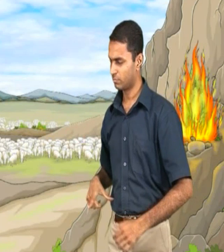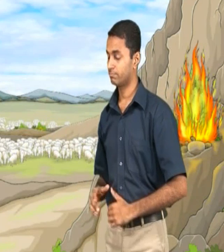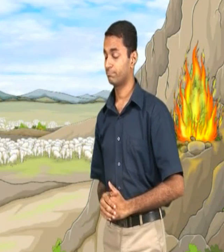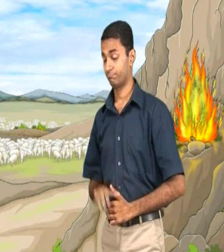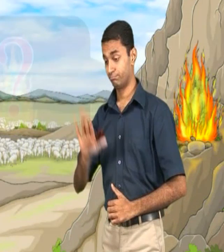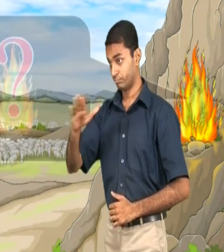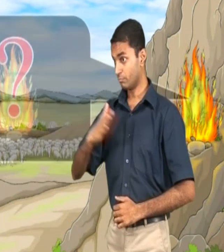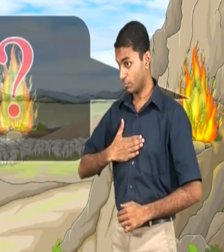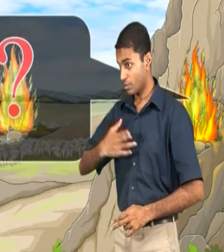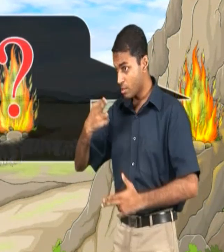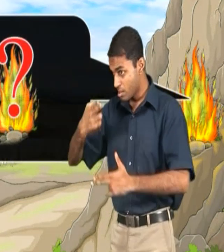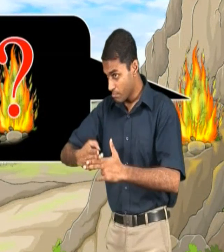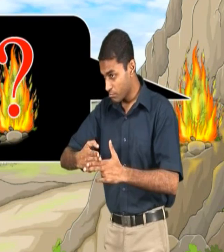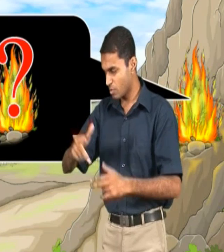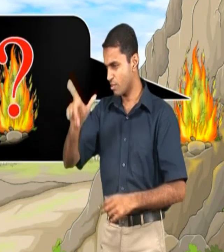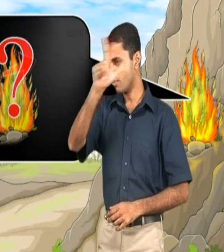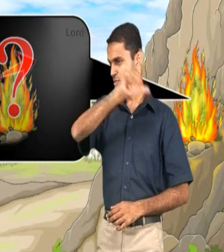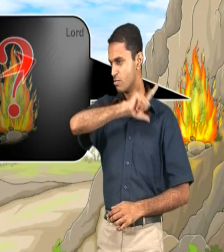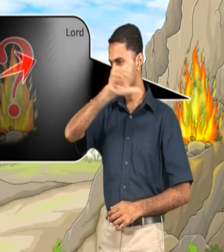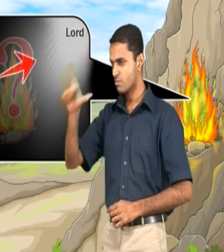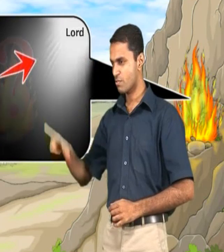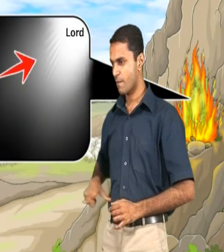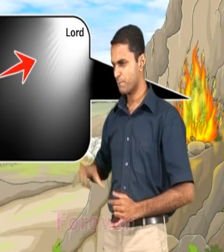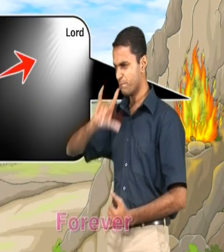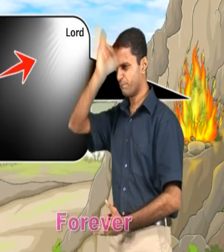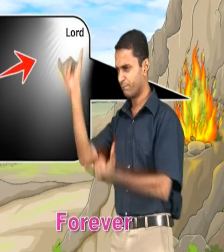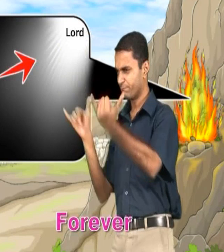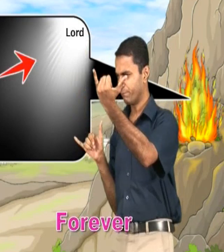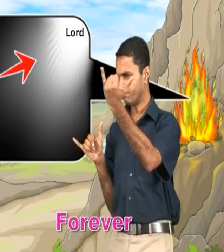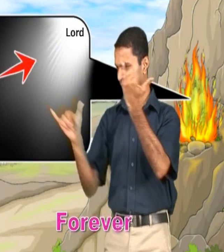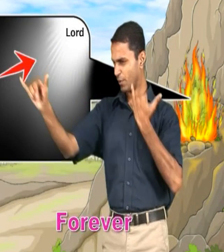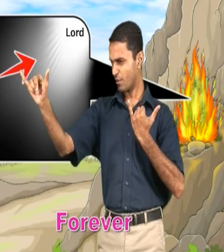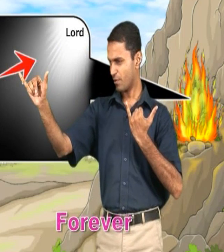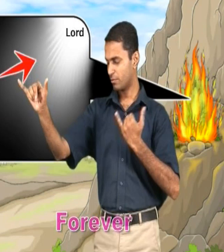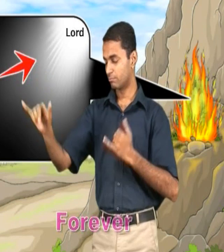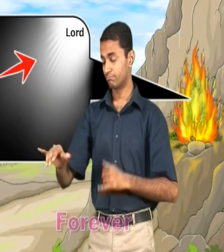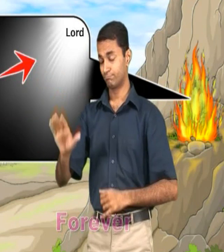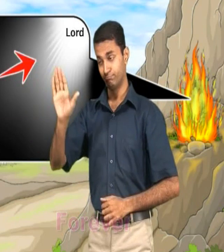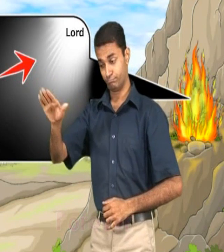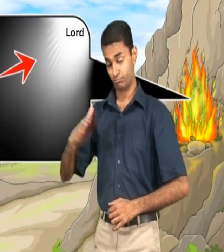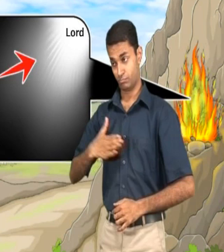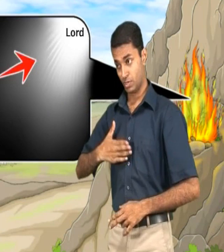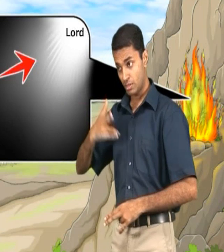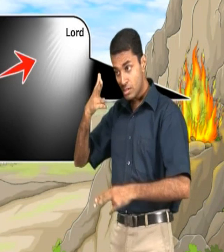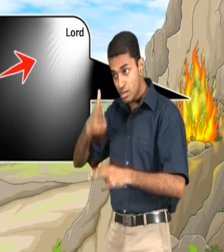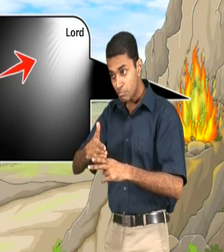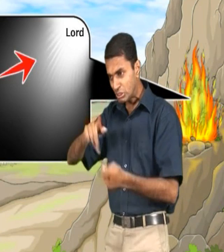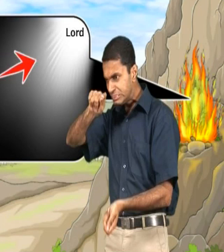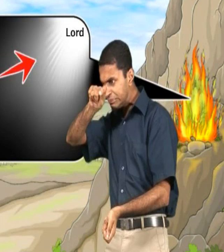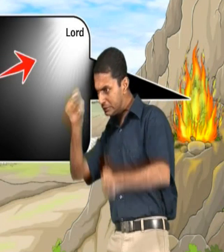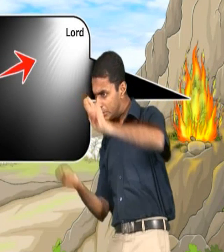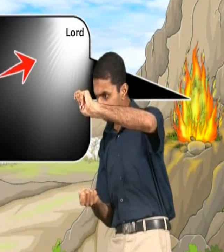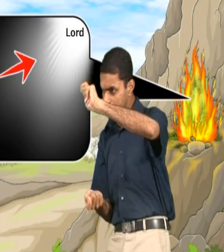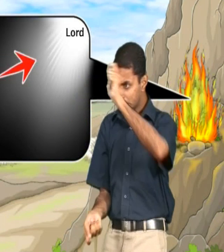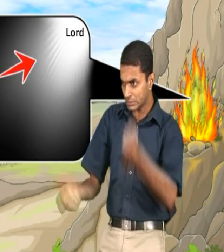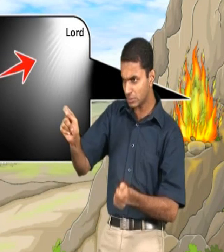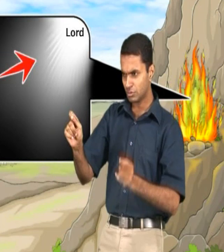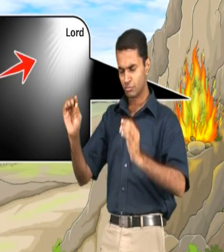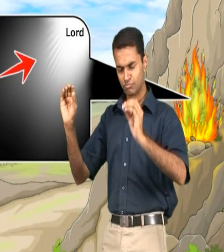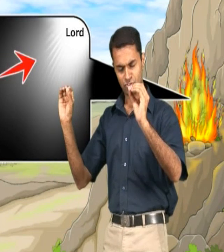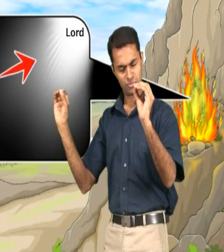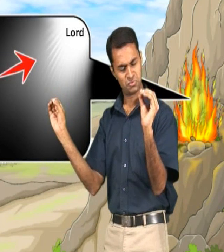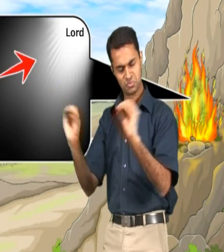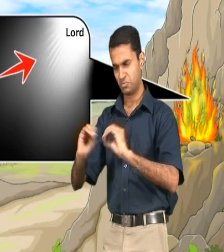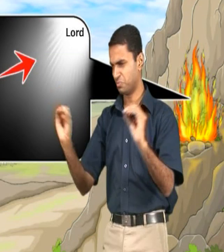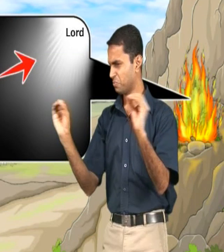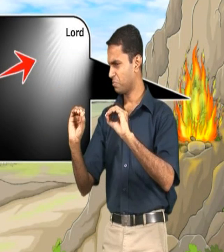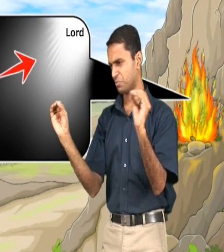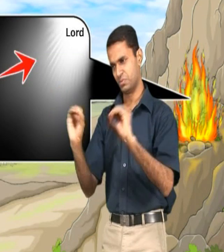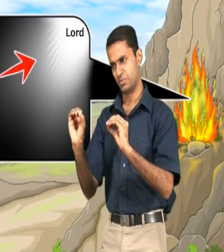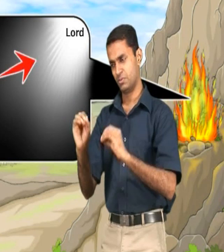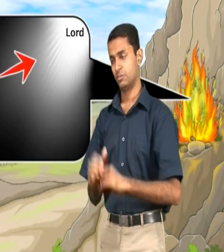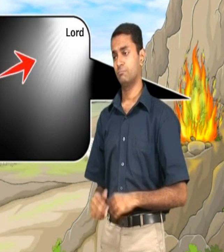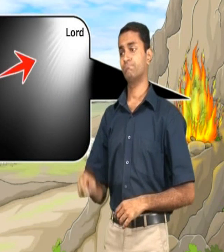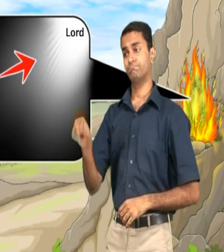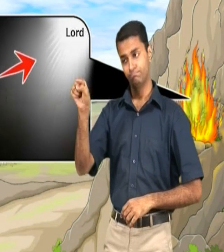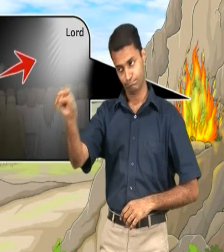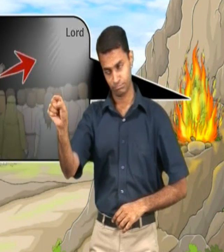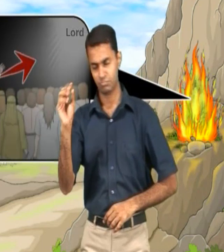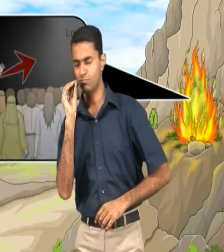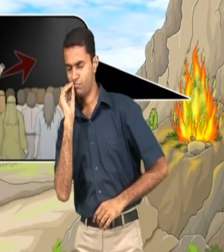God said to Moses, “I AM WHO I AM.